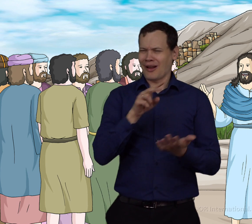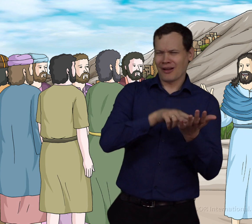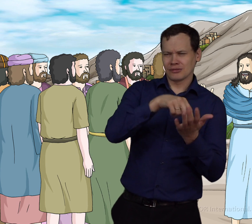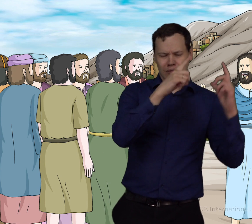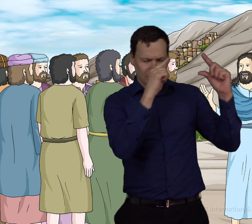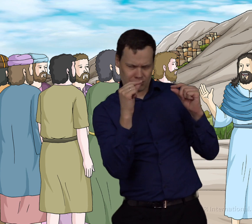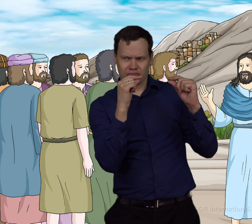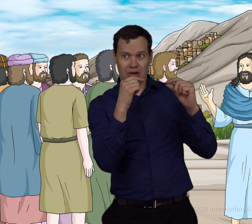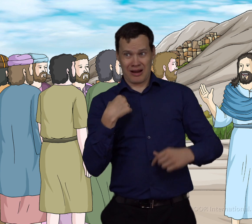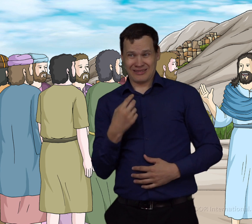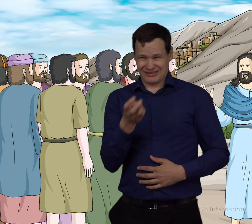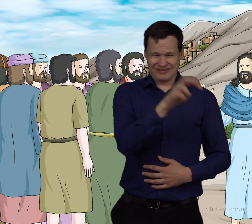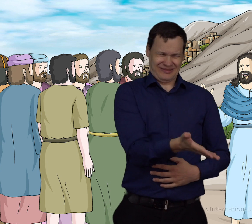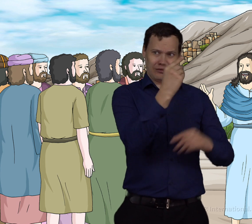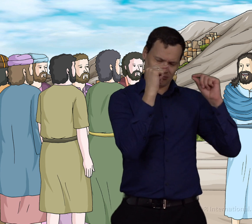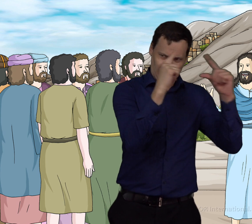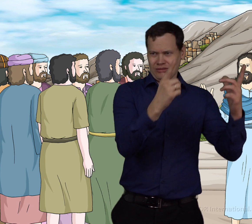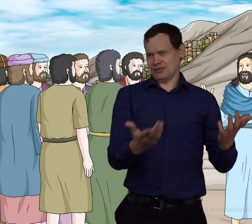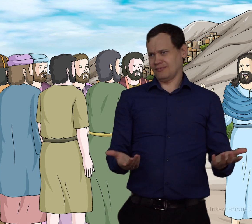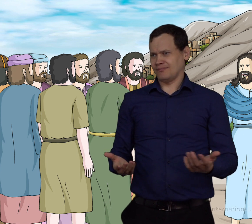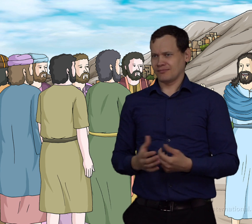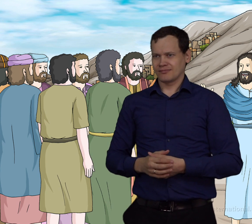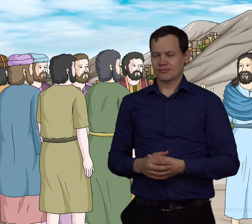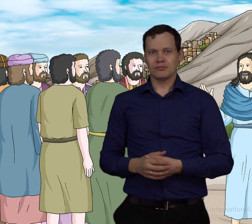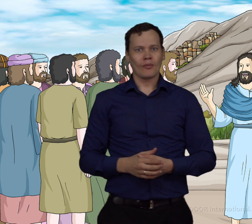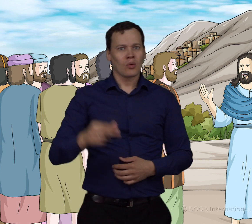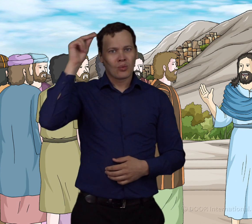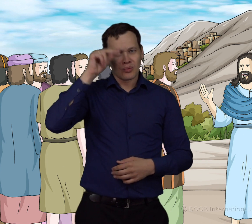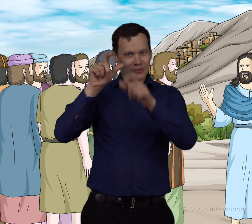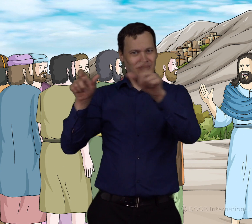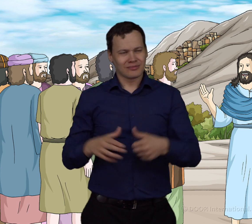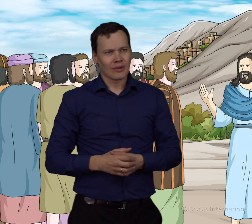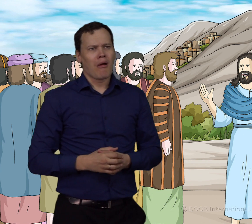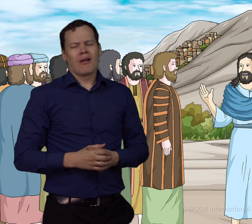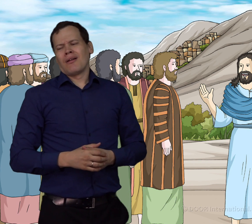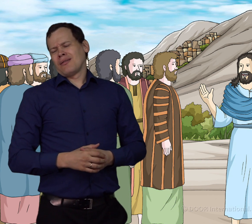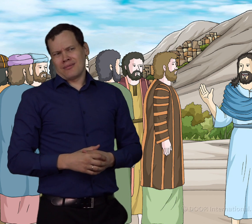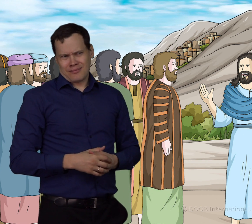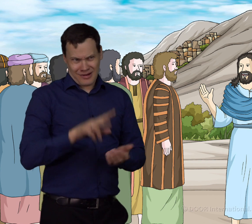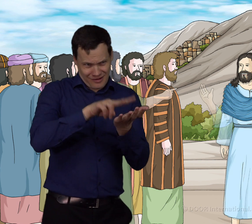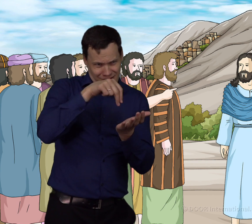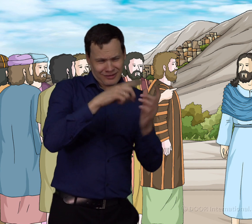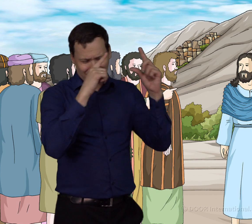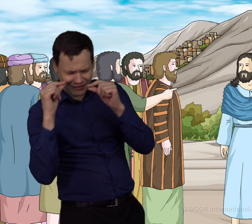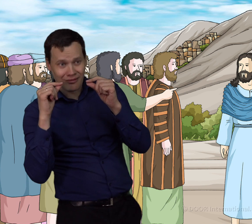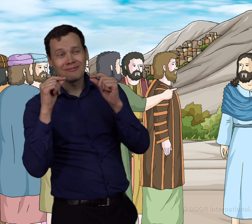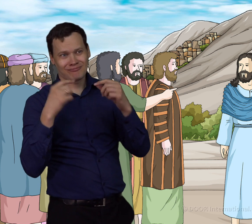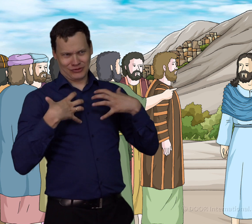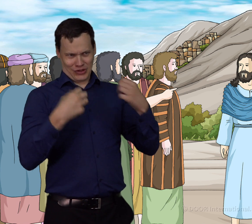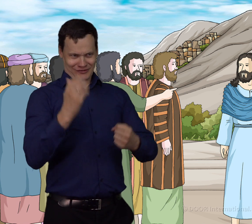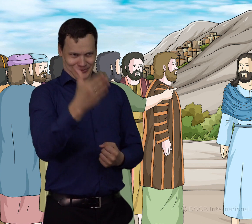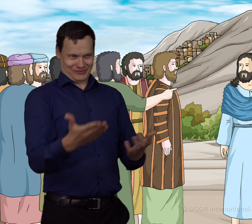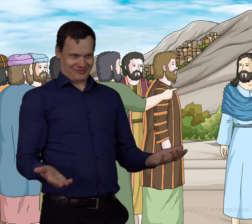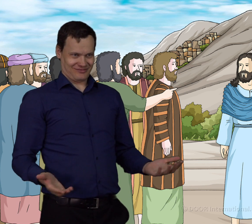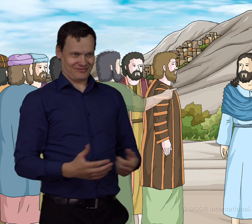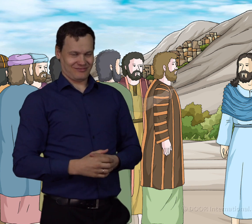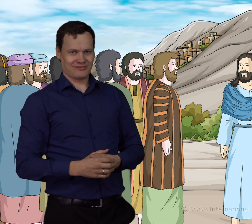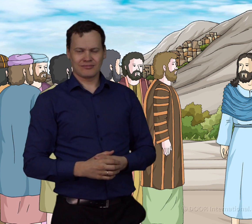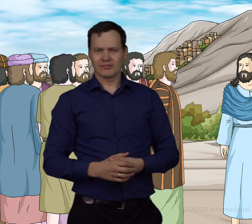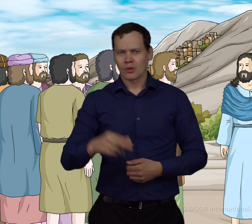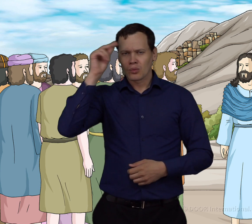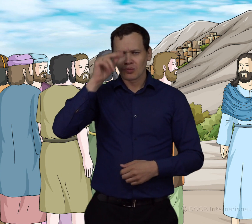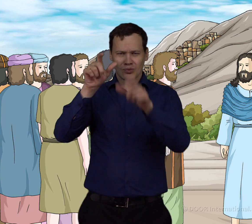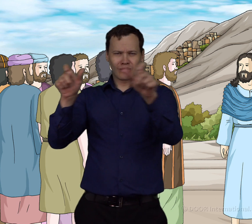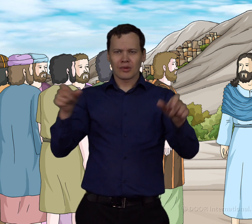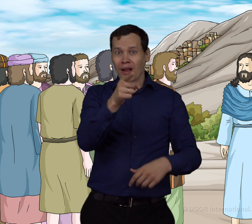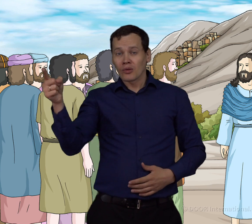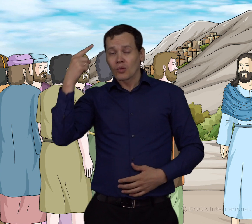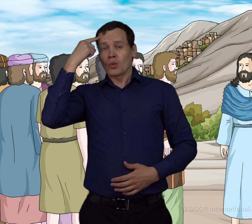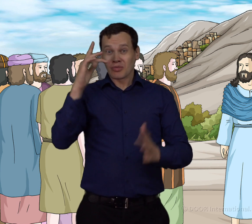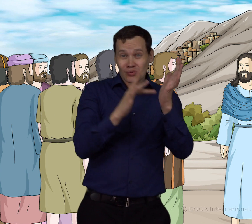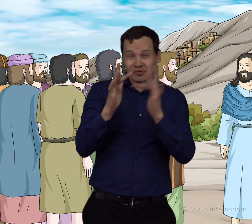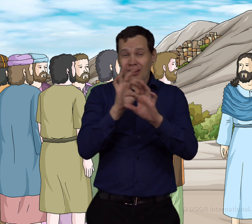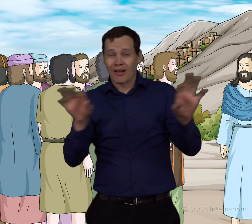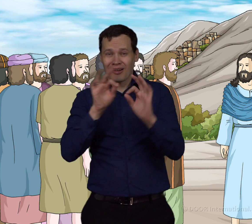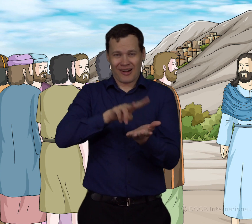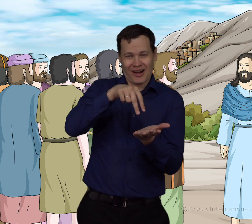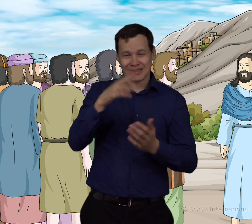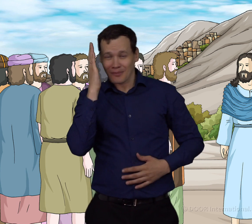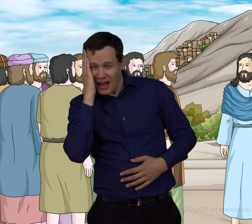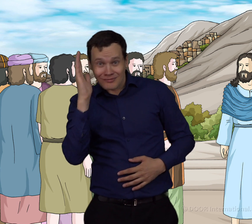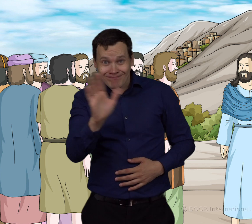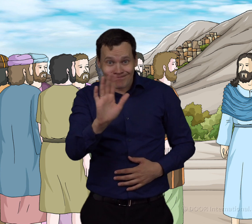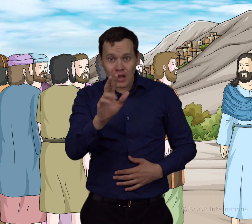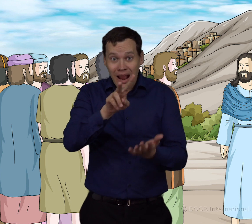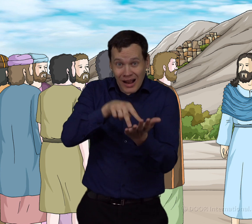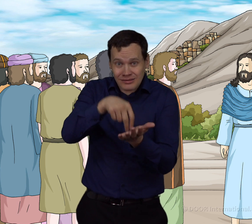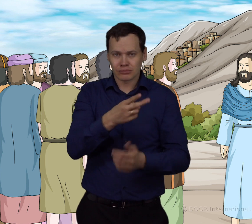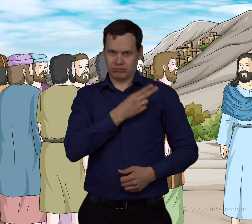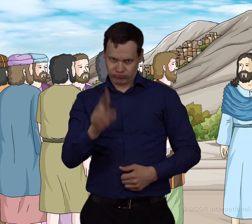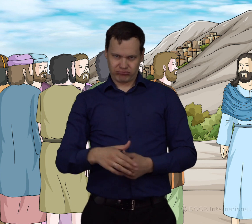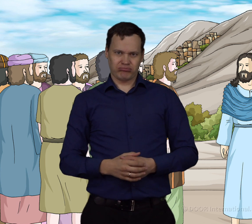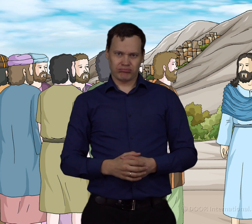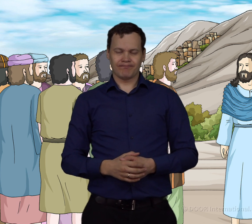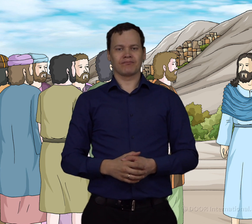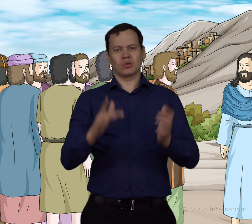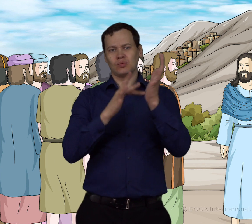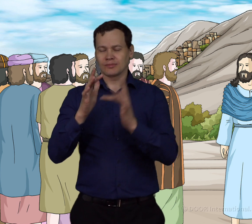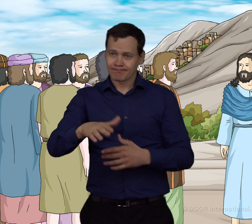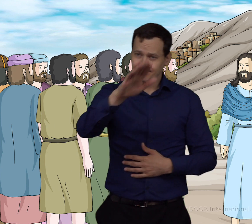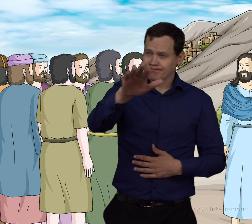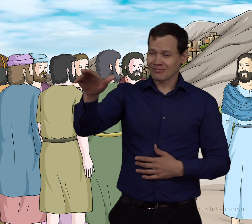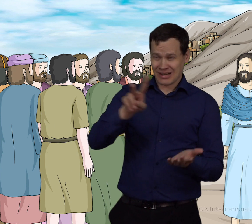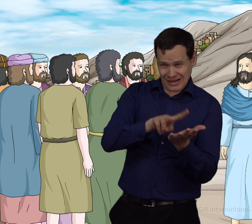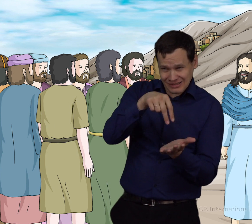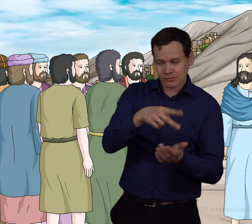After He had said this, He told them, “Our friend Lazarus has fallen asleep, but I am going there to wake him up.” His disciples replied, “Lord, if he is sleeping, he will get better.”